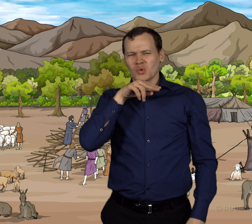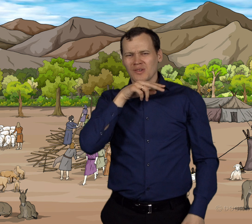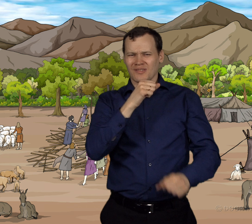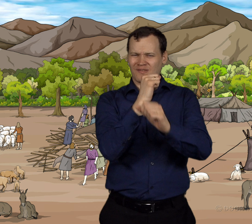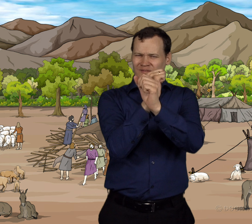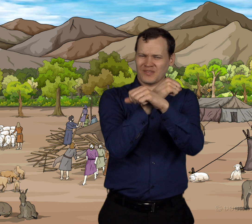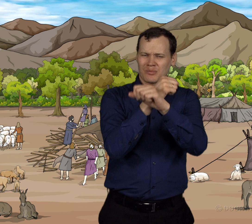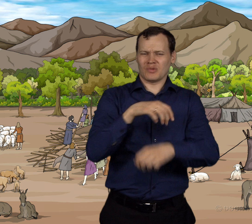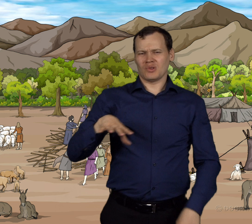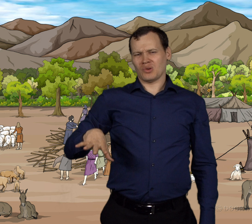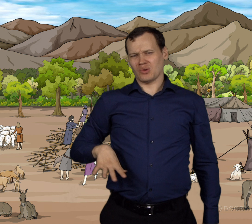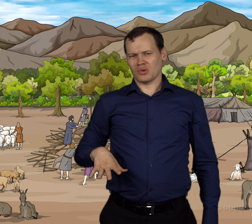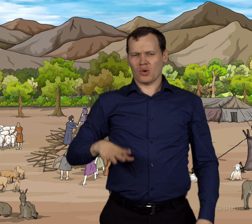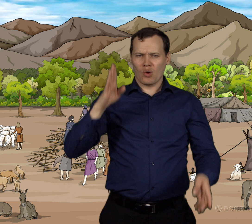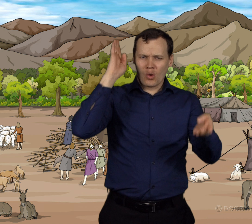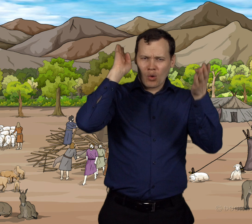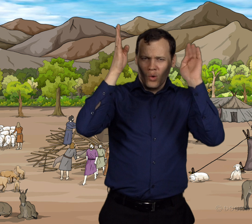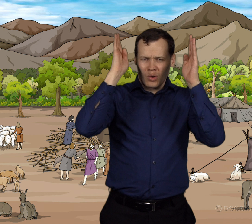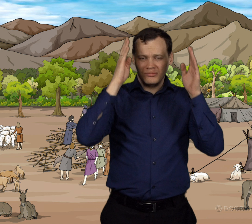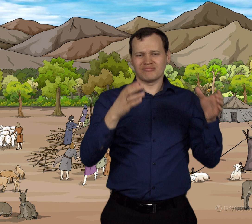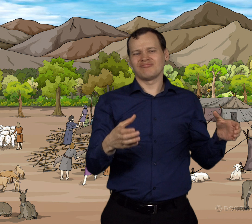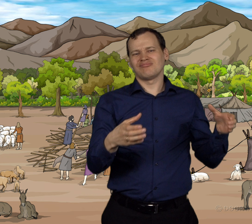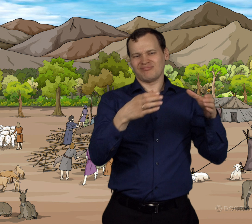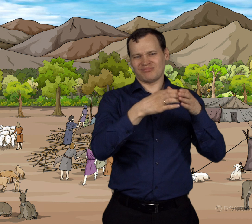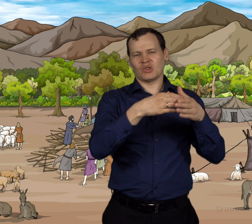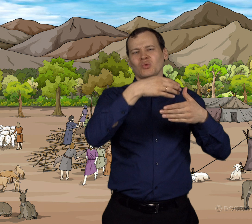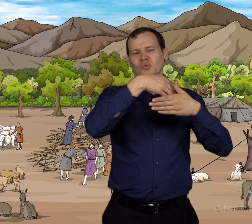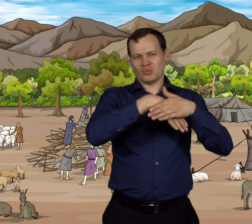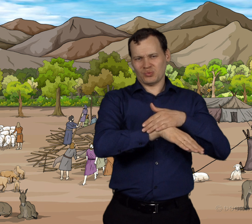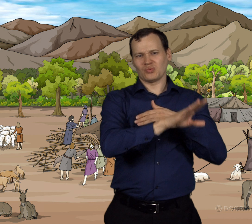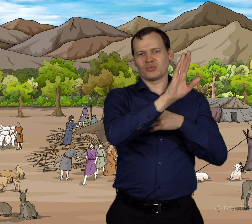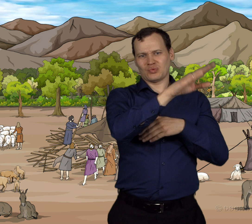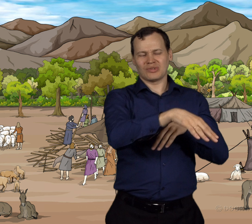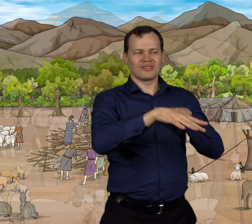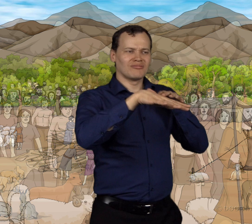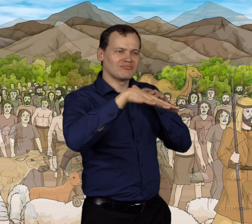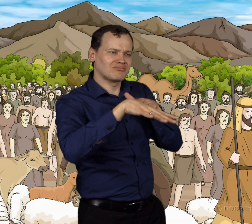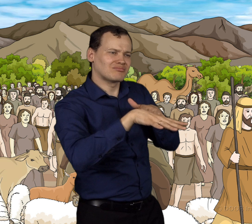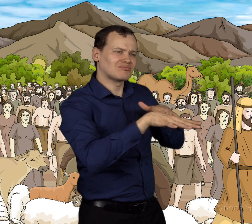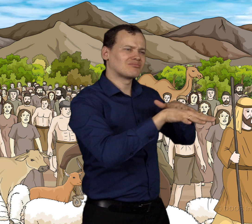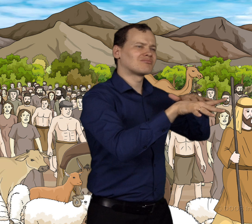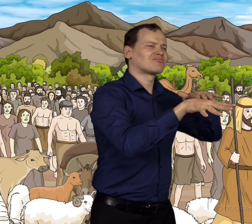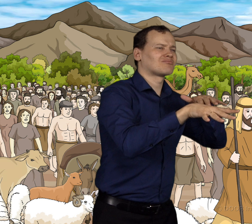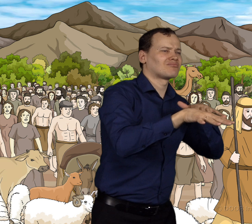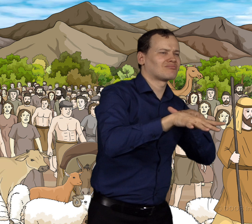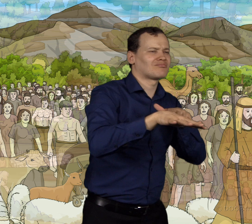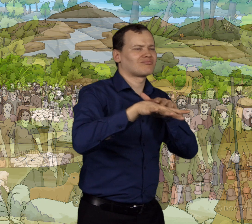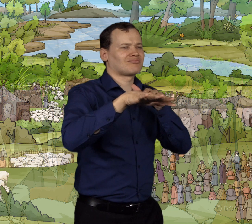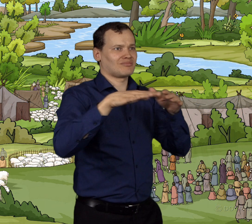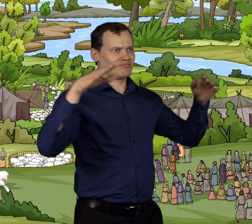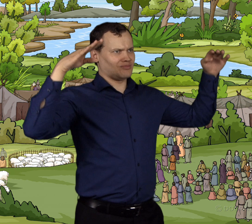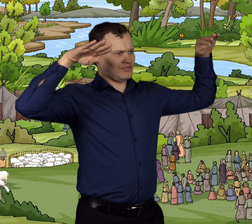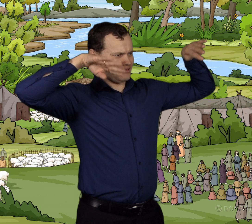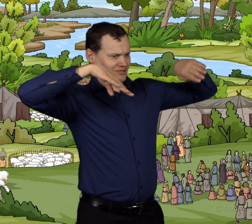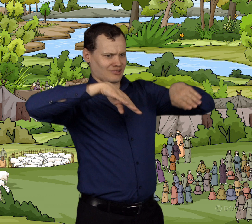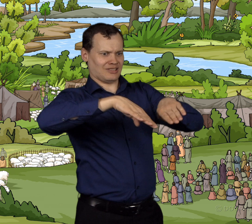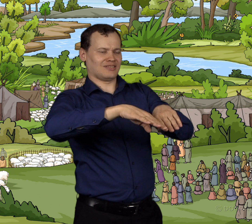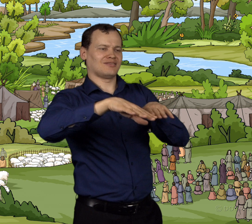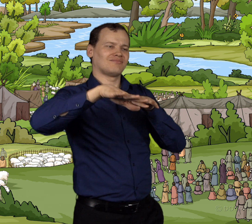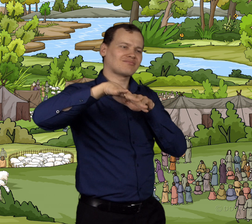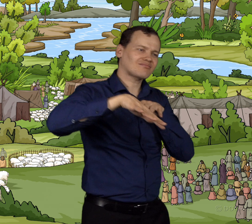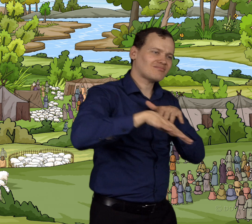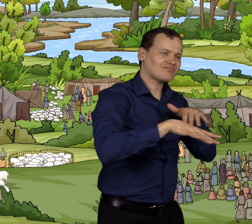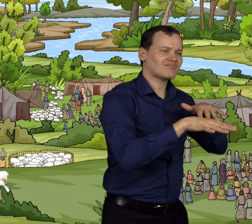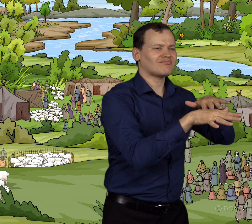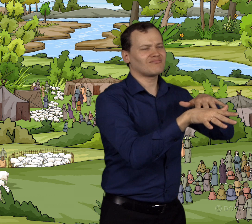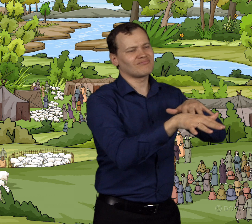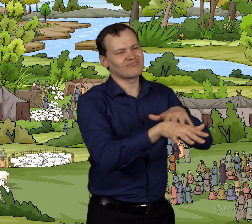And Abram and Lot parted company.